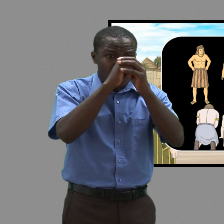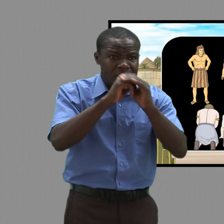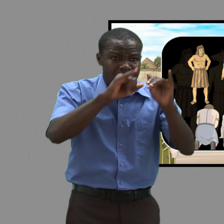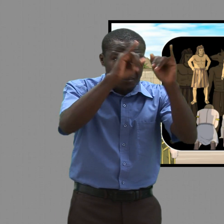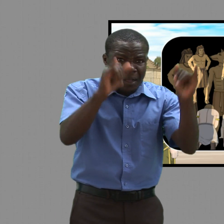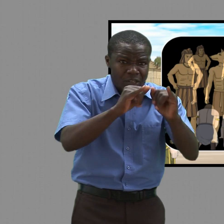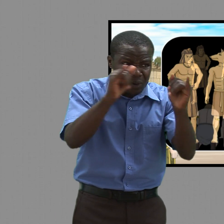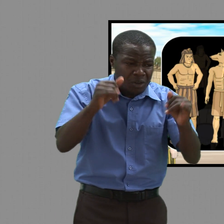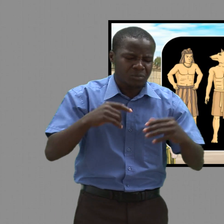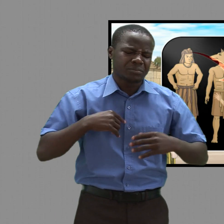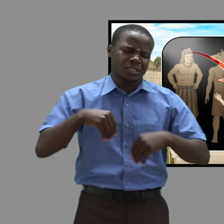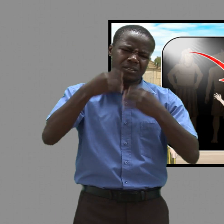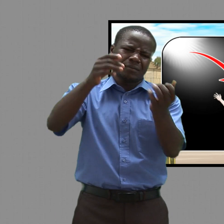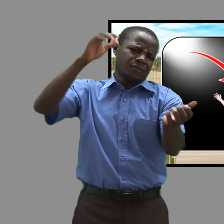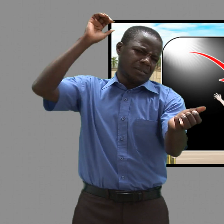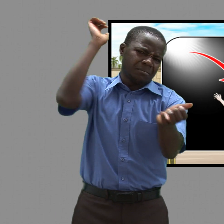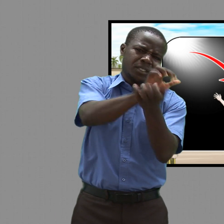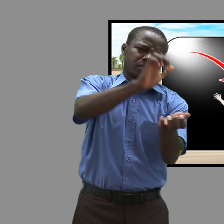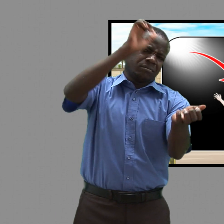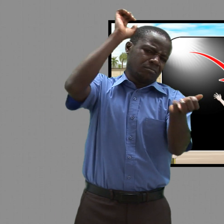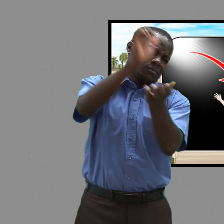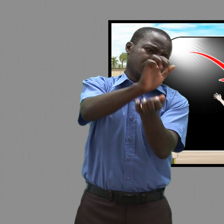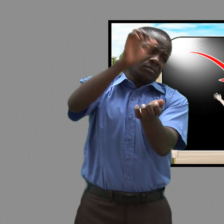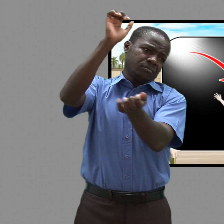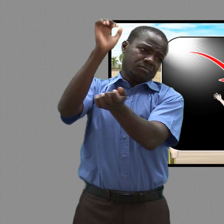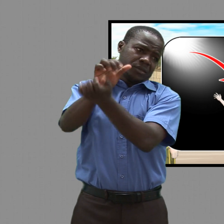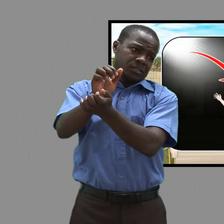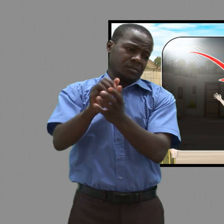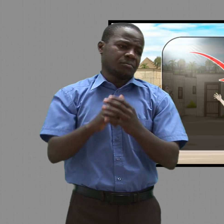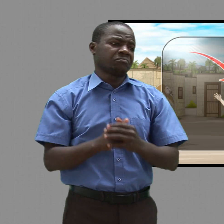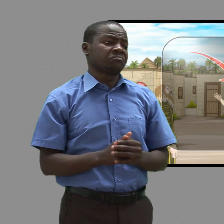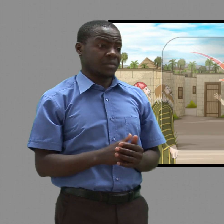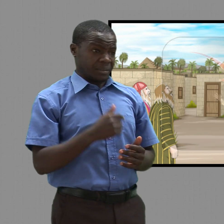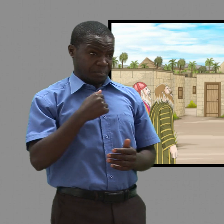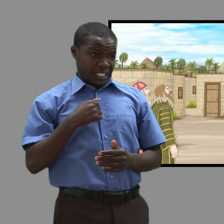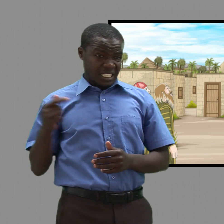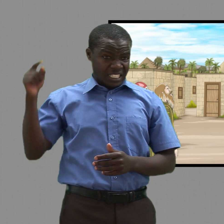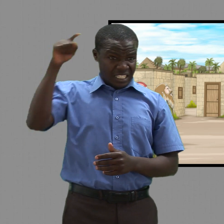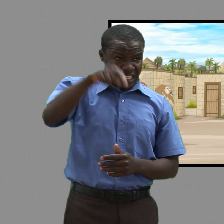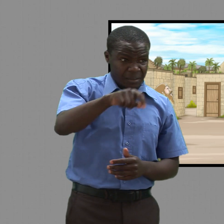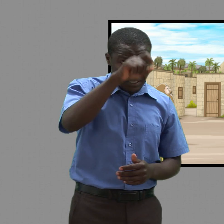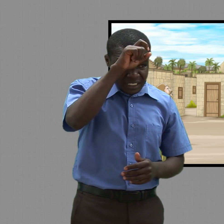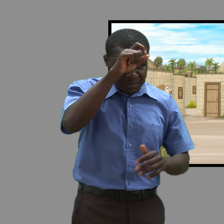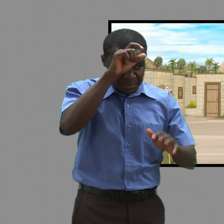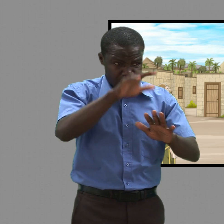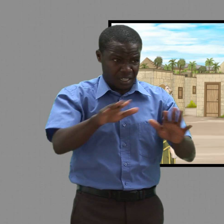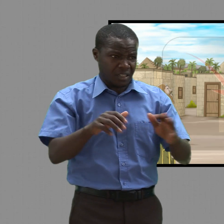I am the LORD.